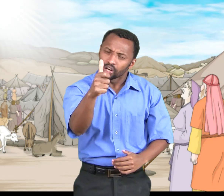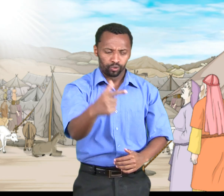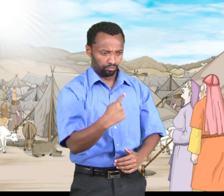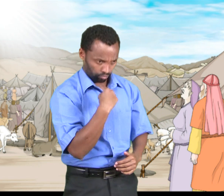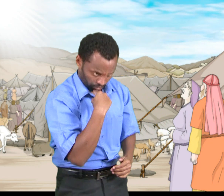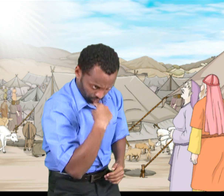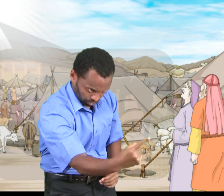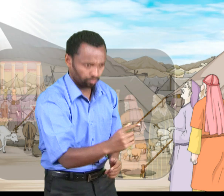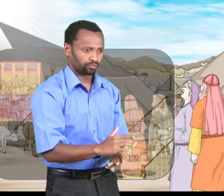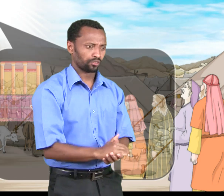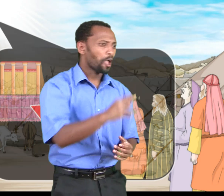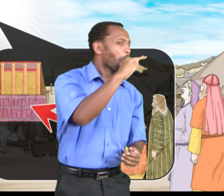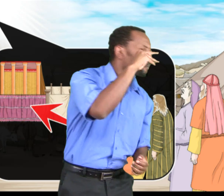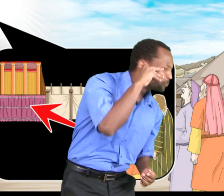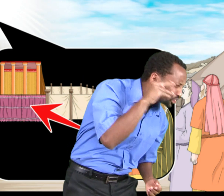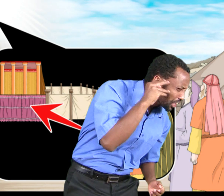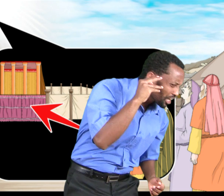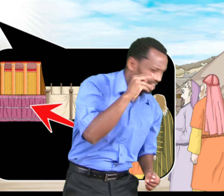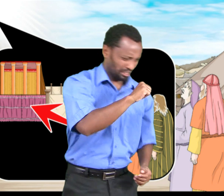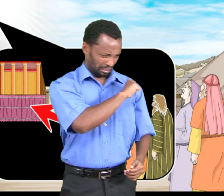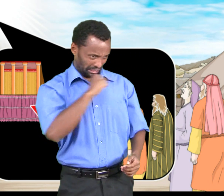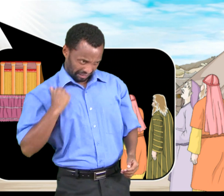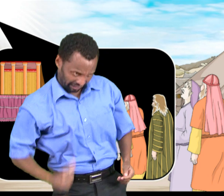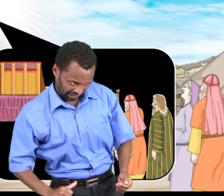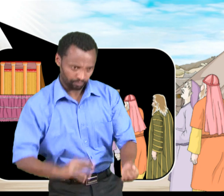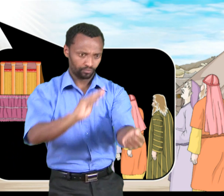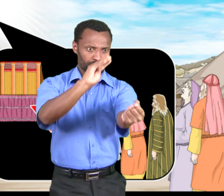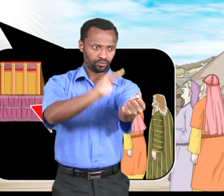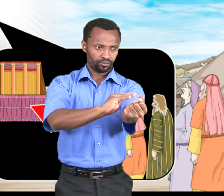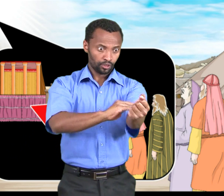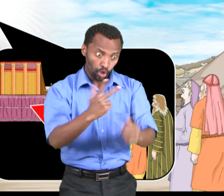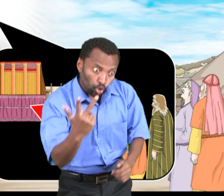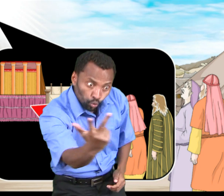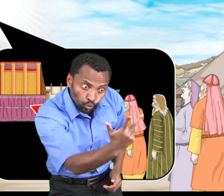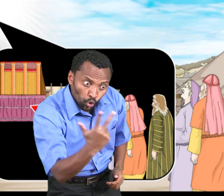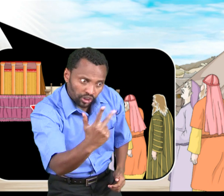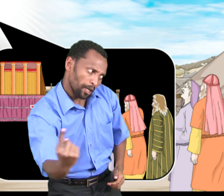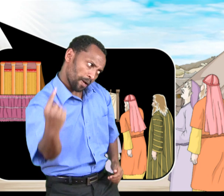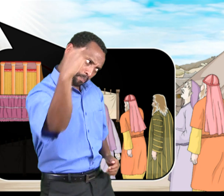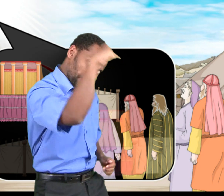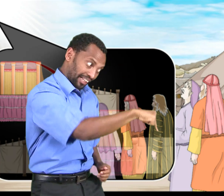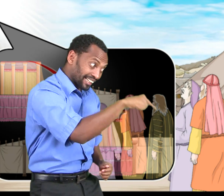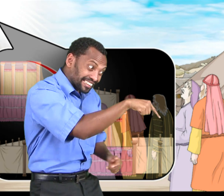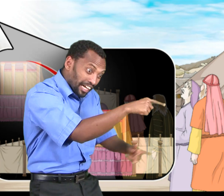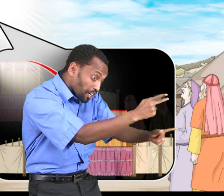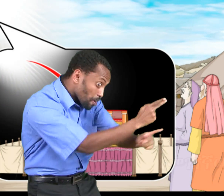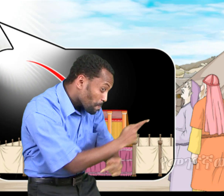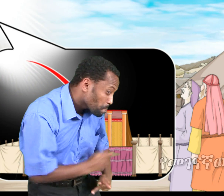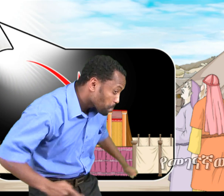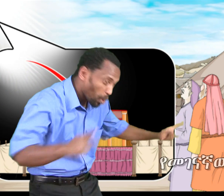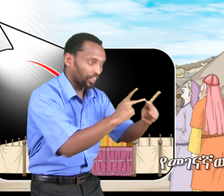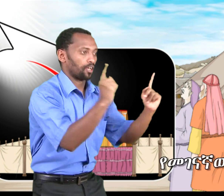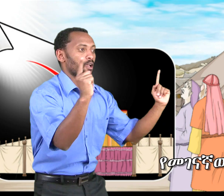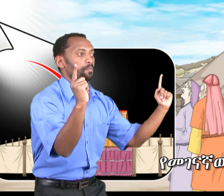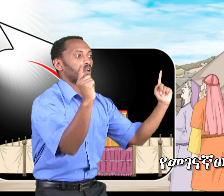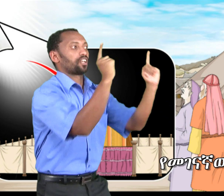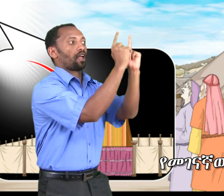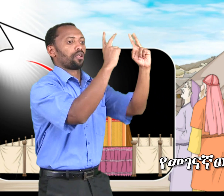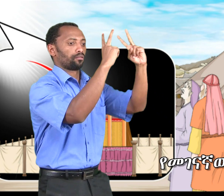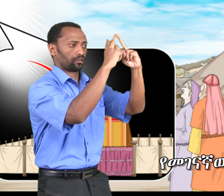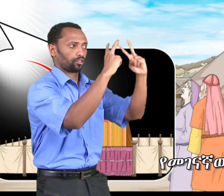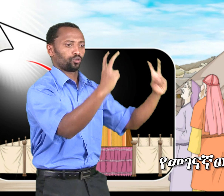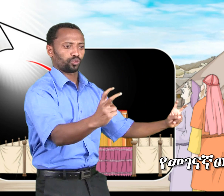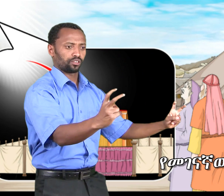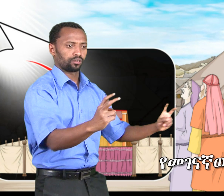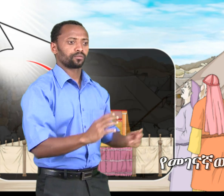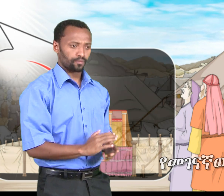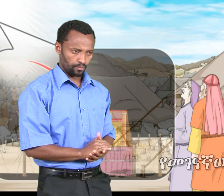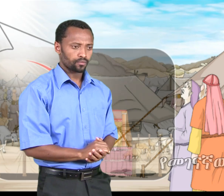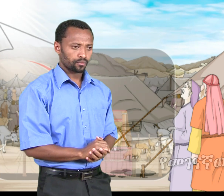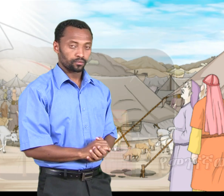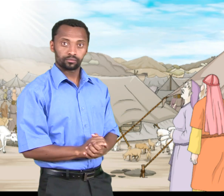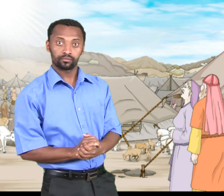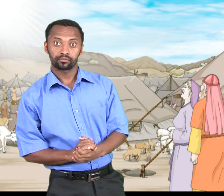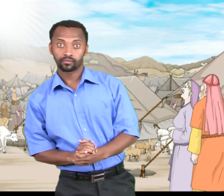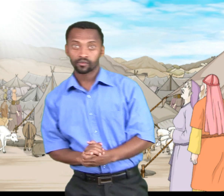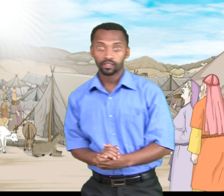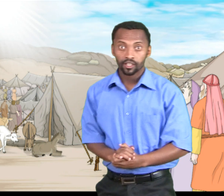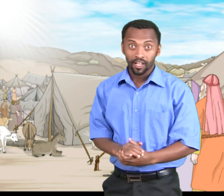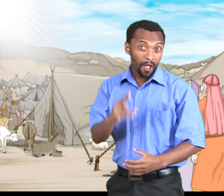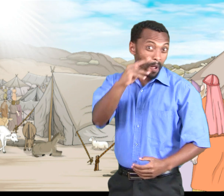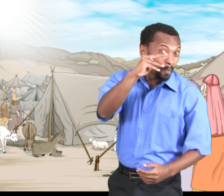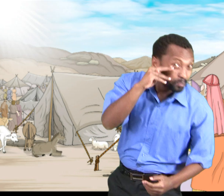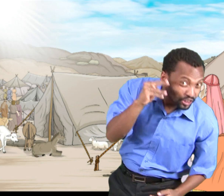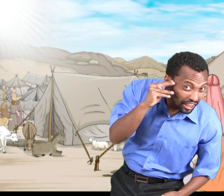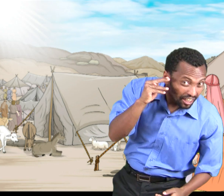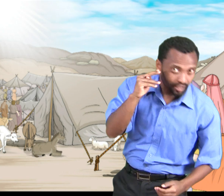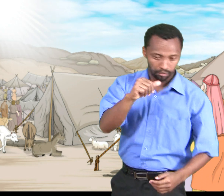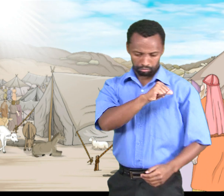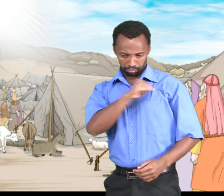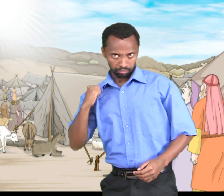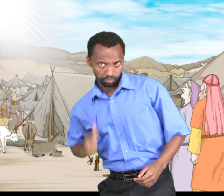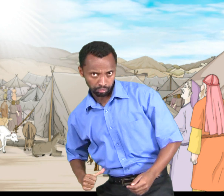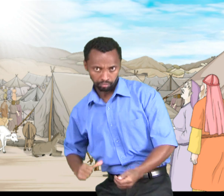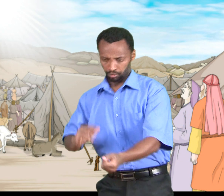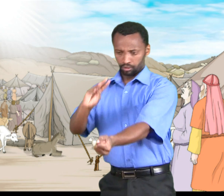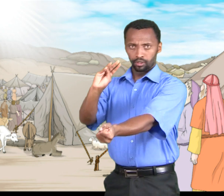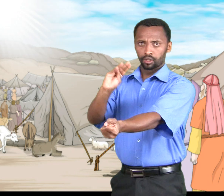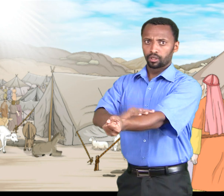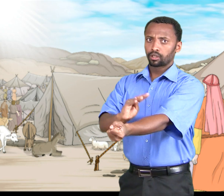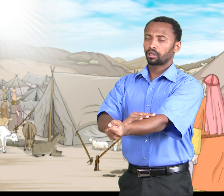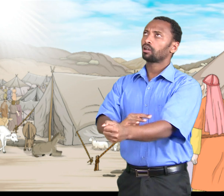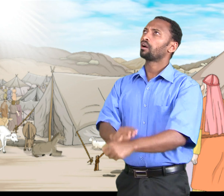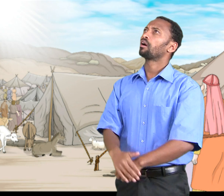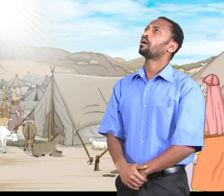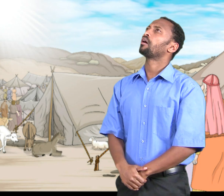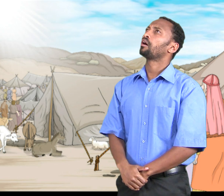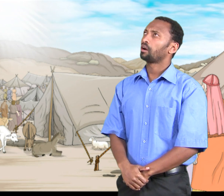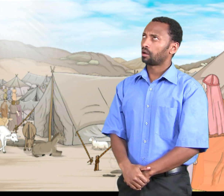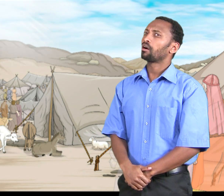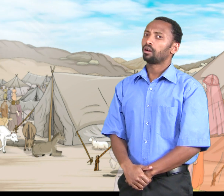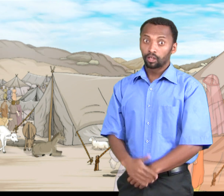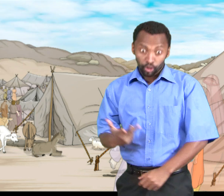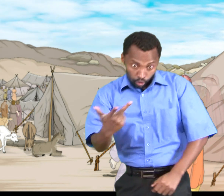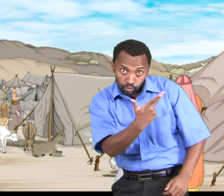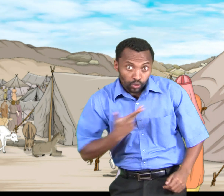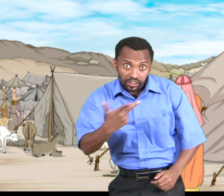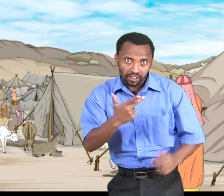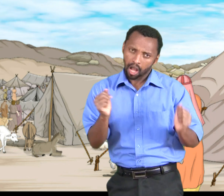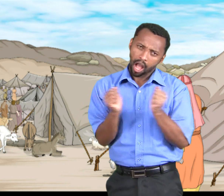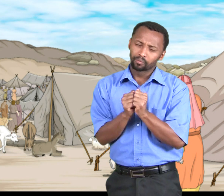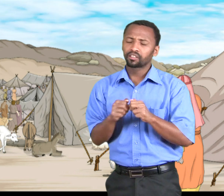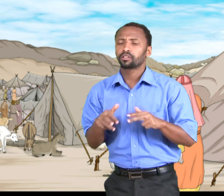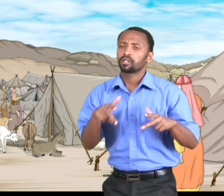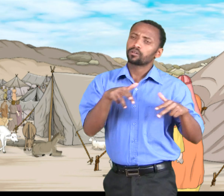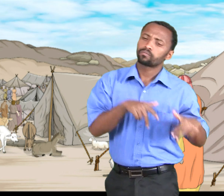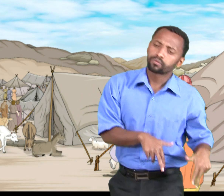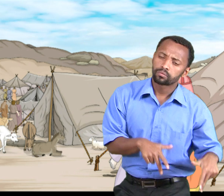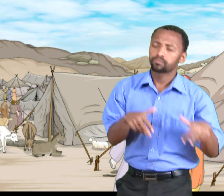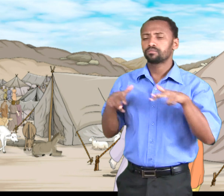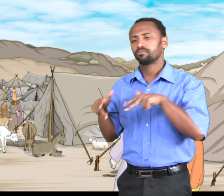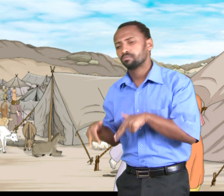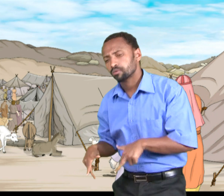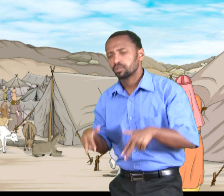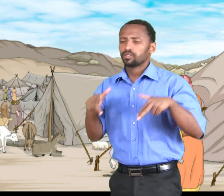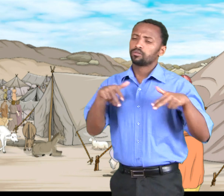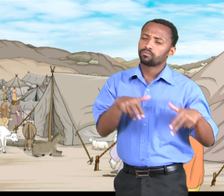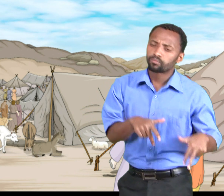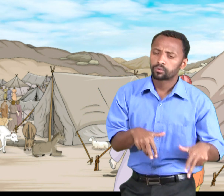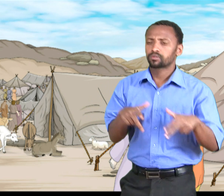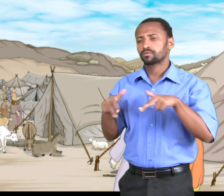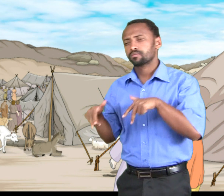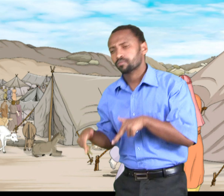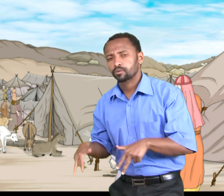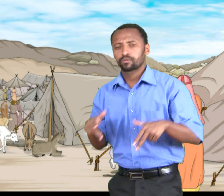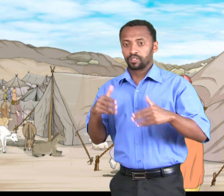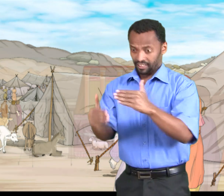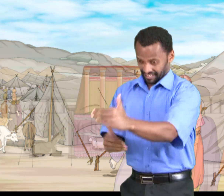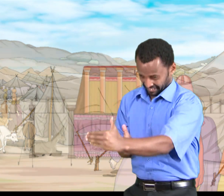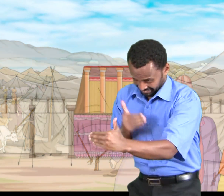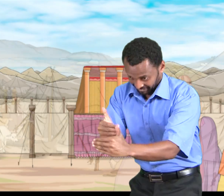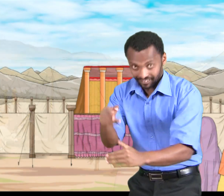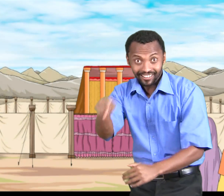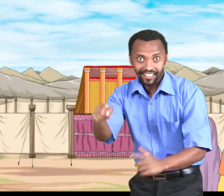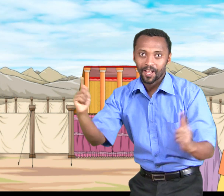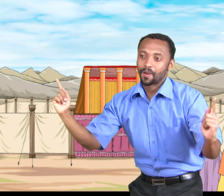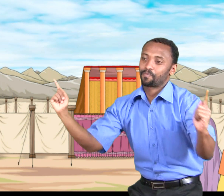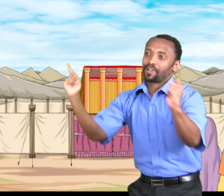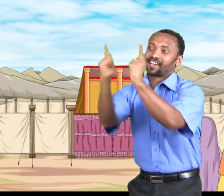And suddenly the LORD said to Moses, Aaron, and Miriam, “You three, come out to the Tent of Meeting.”